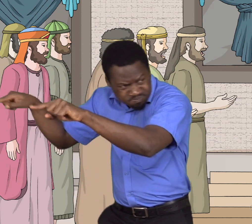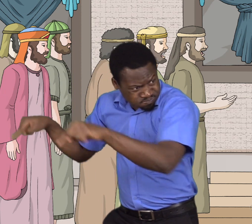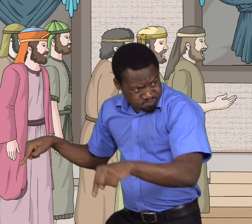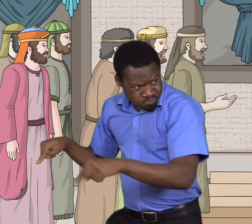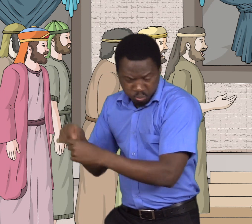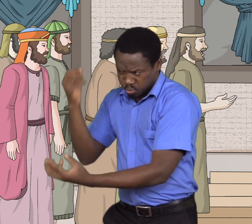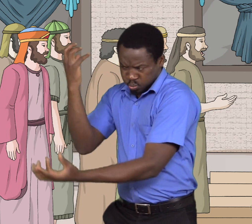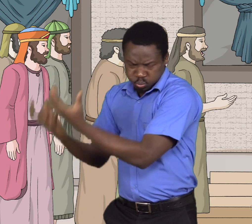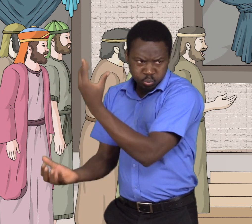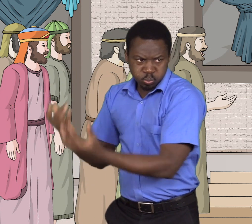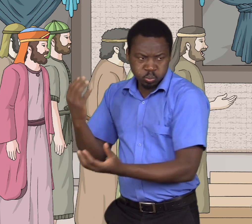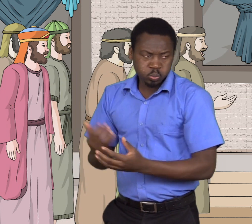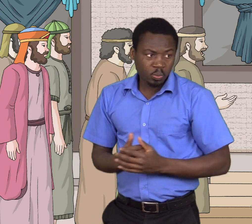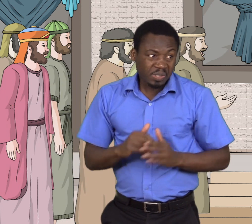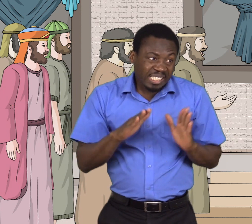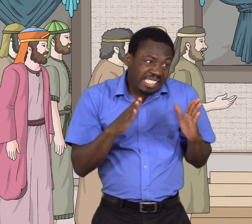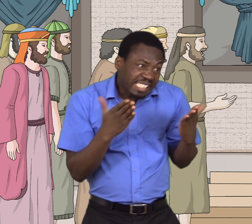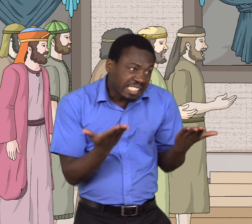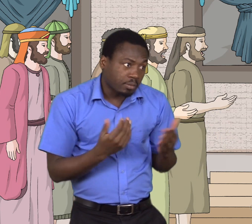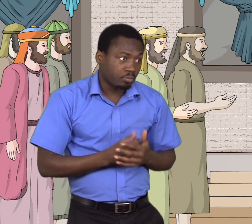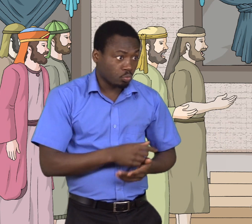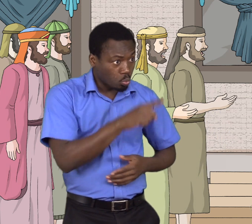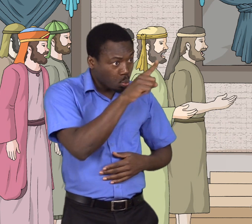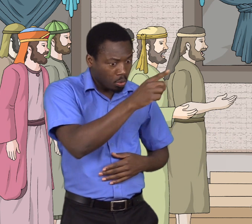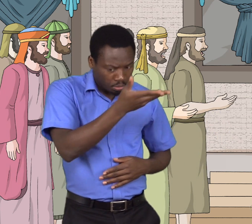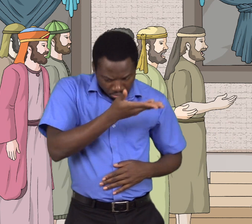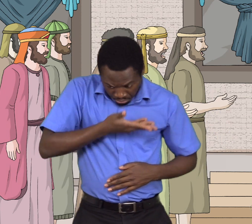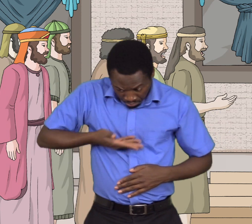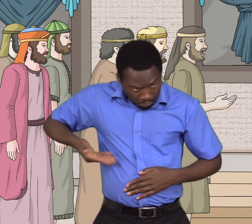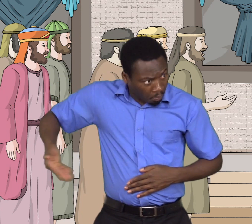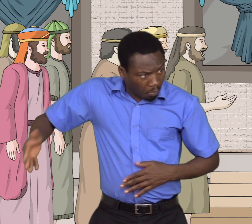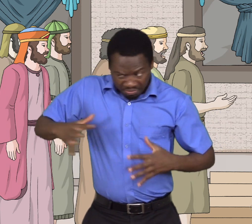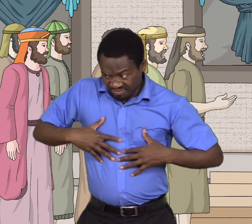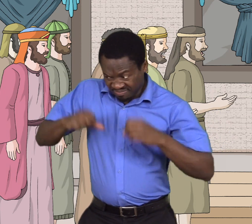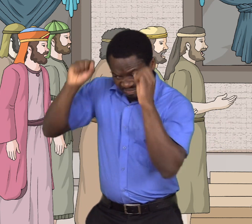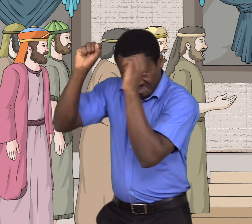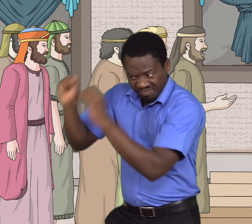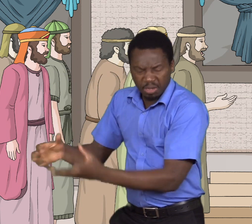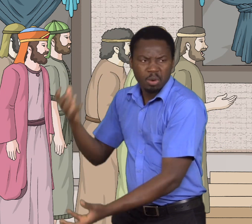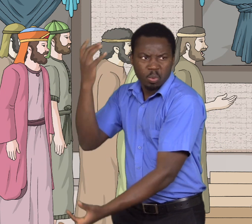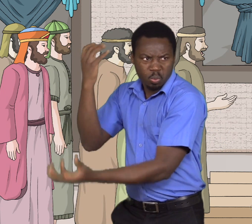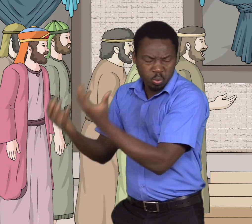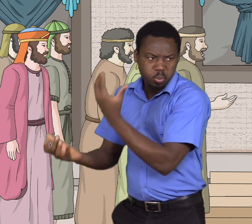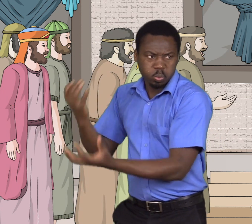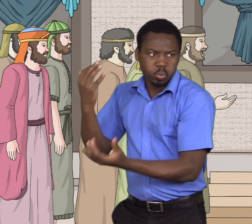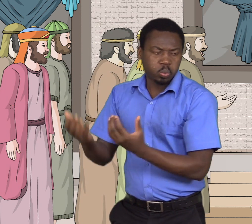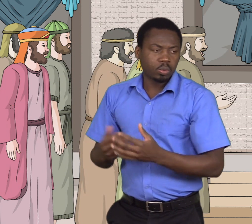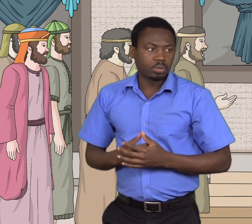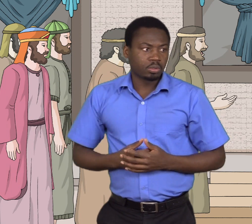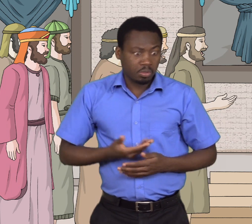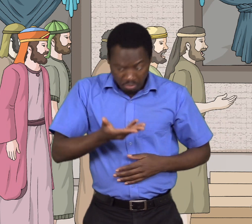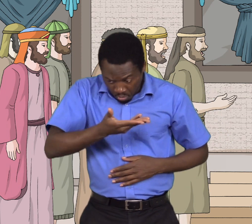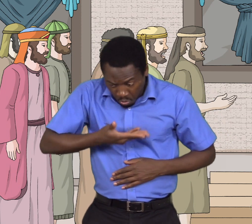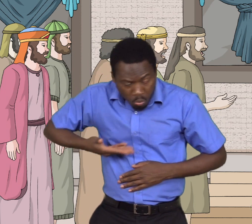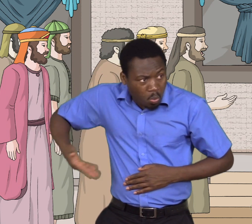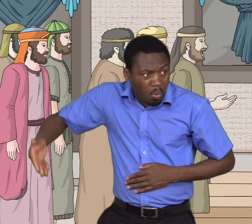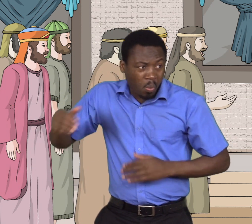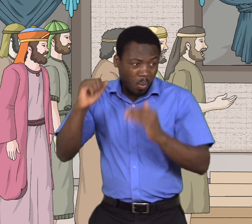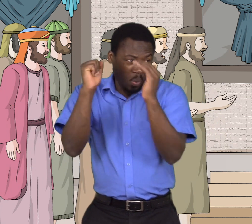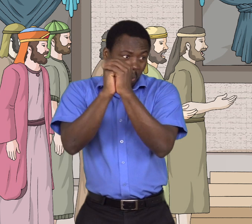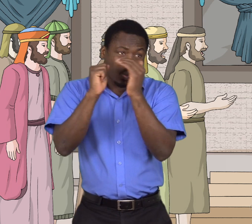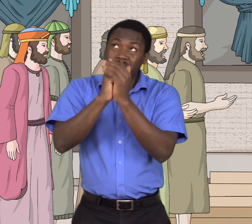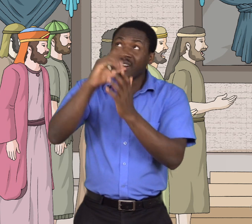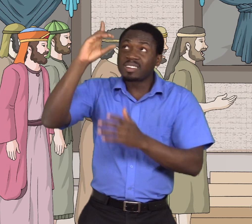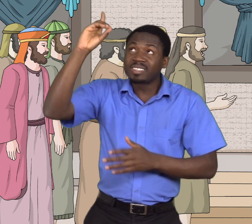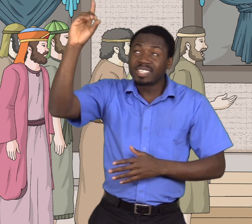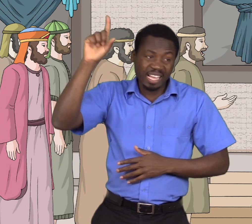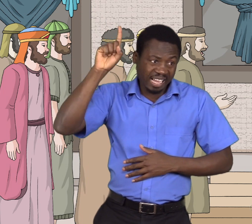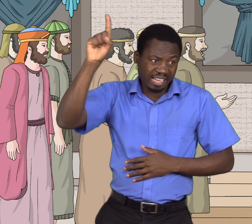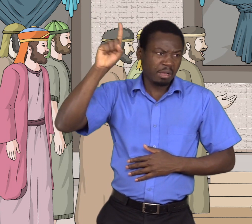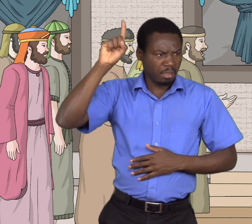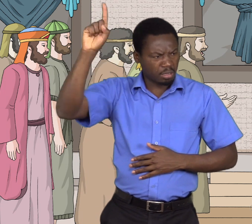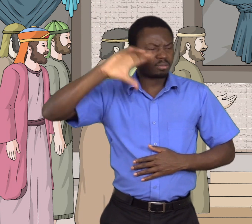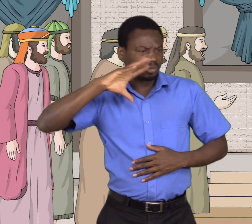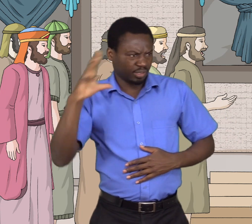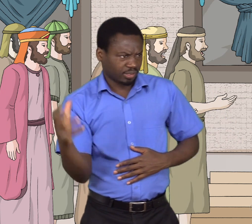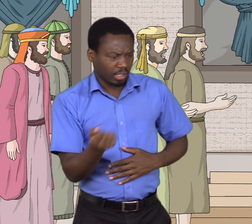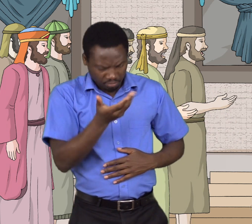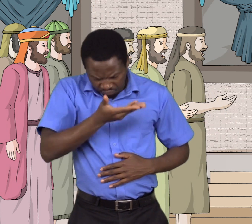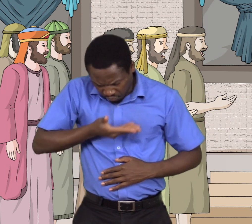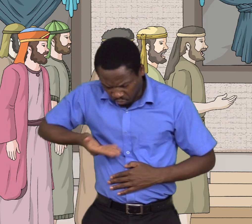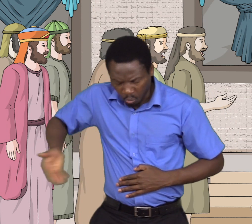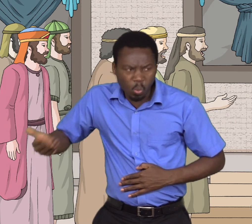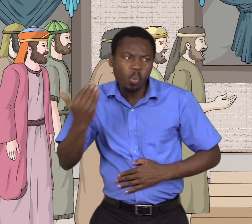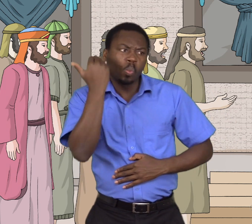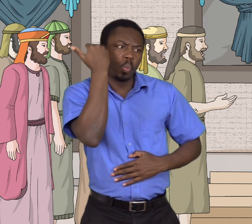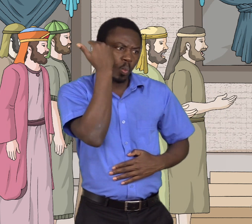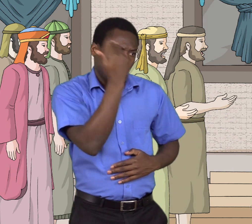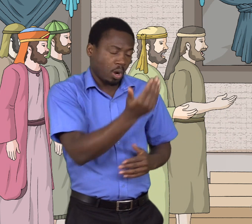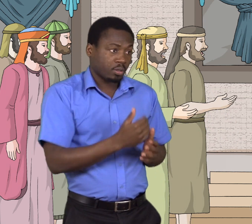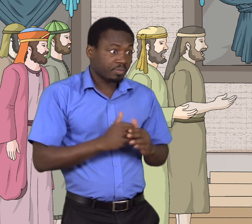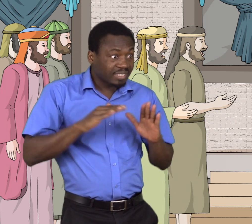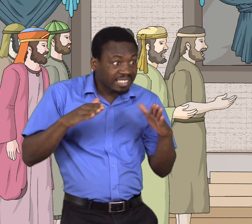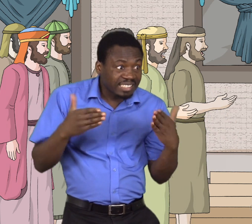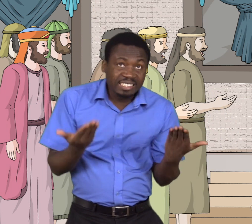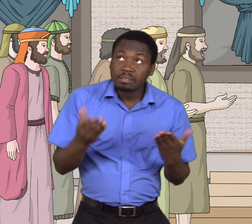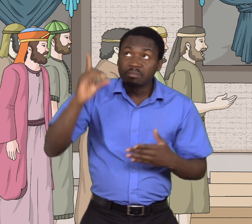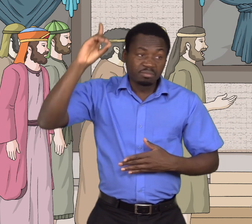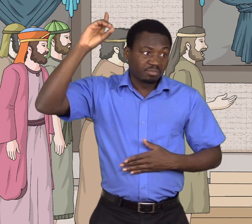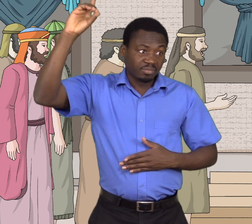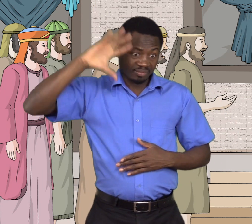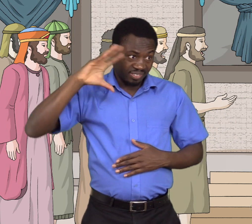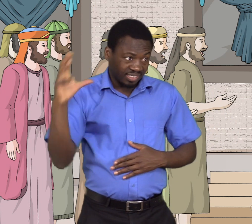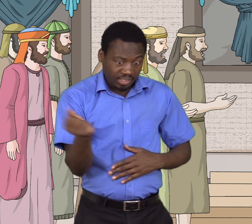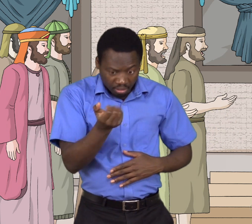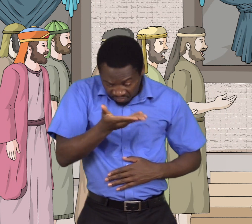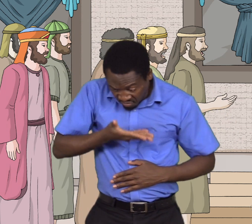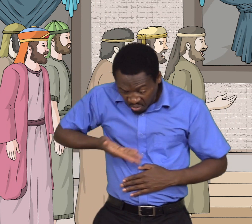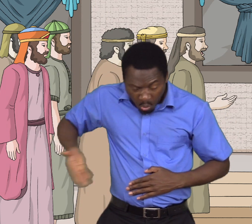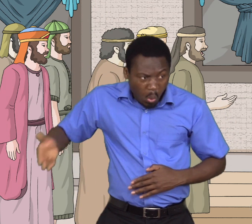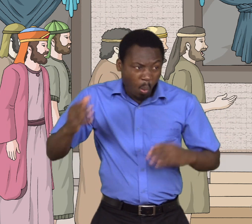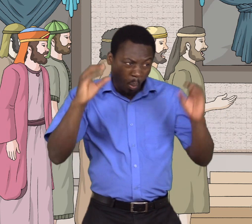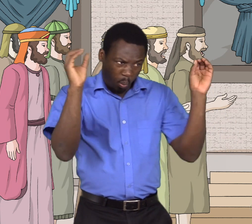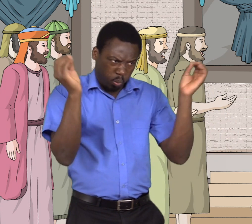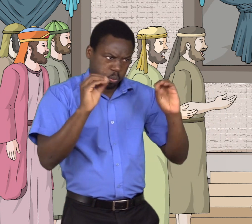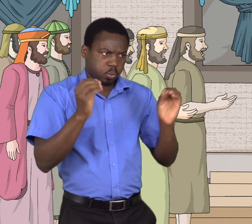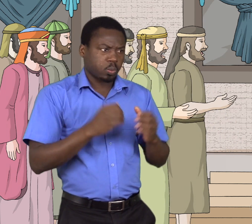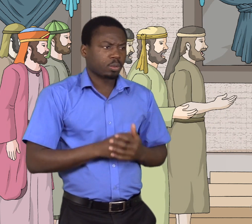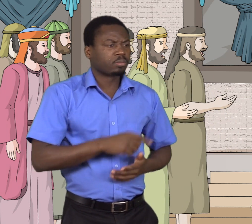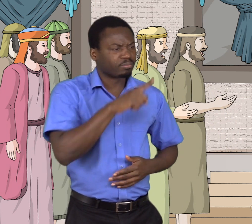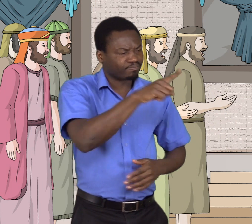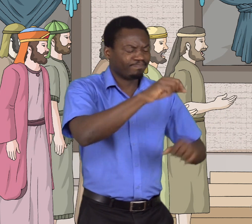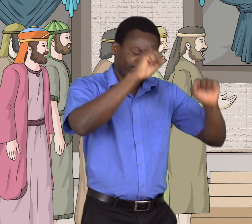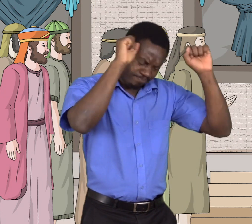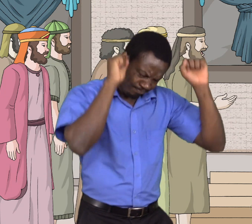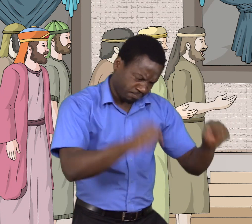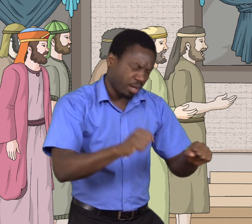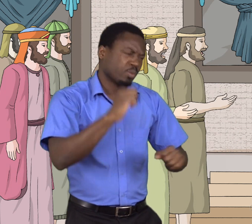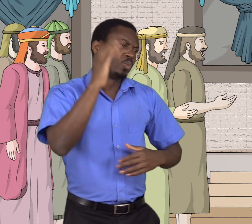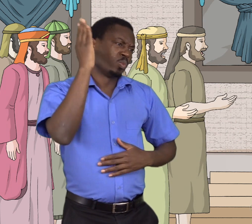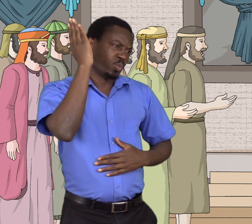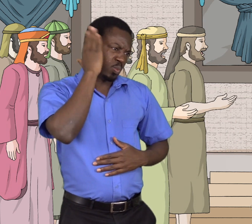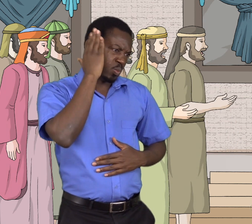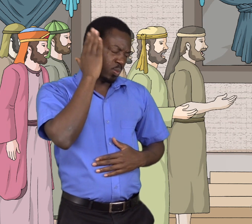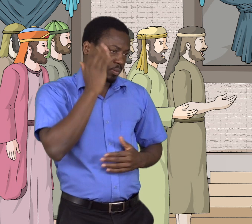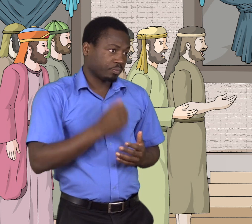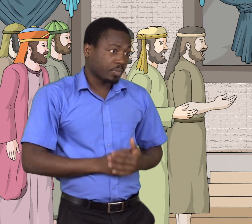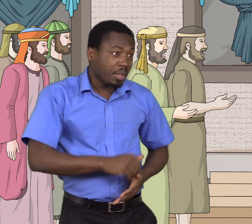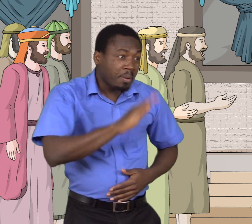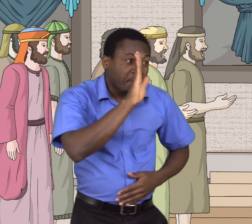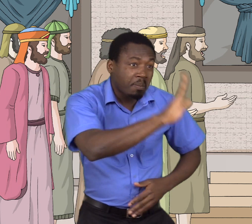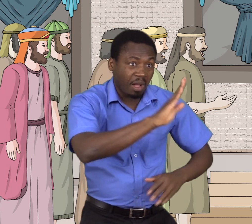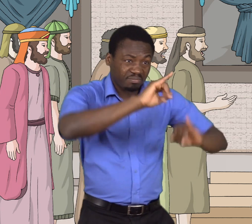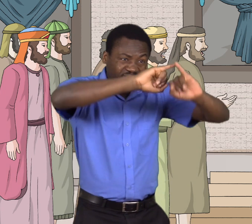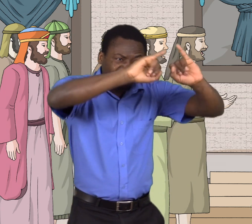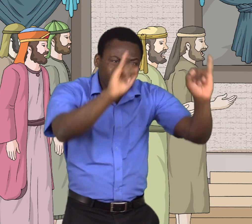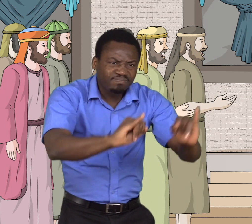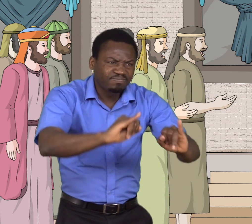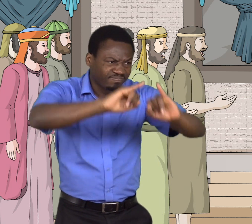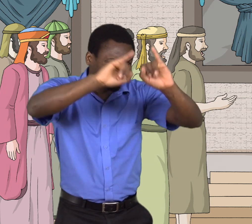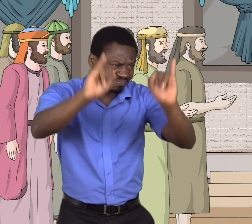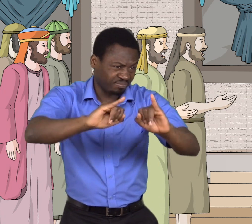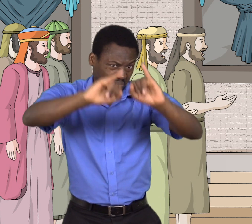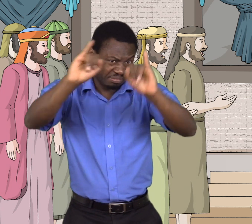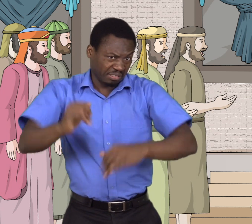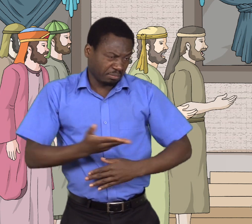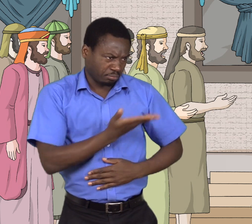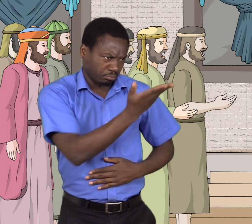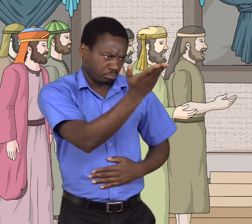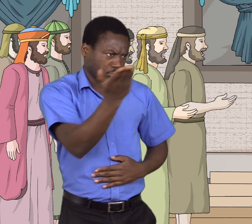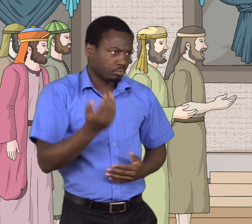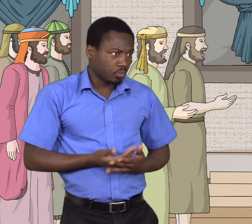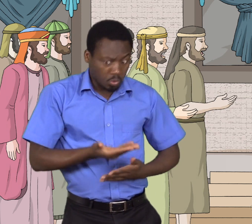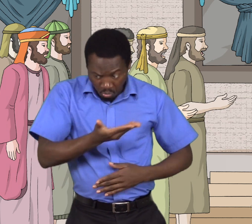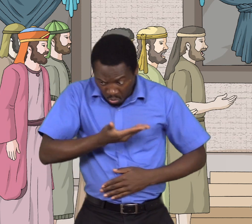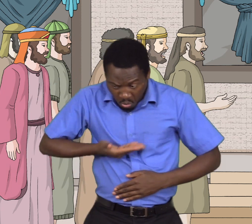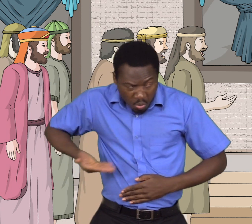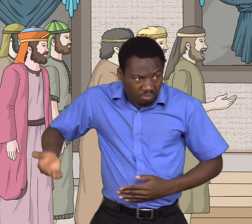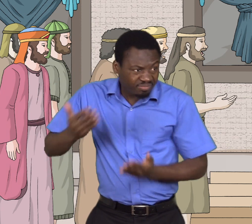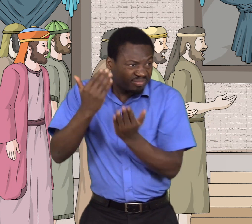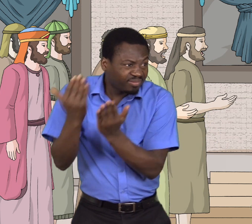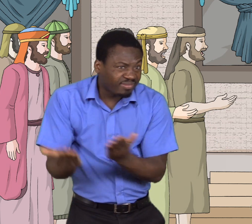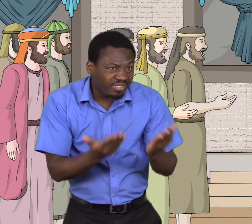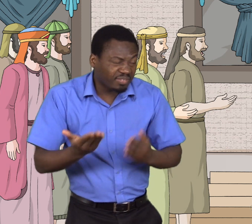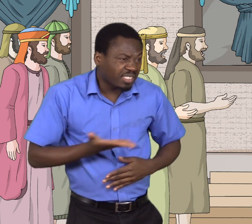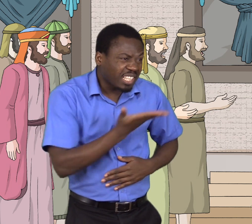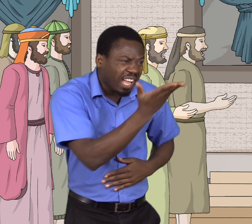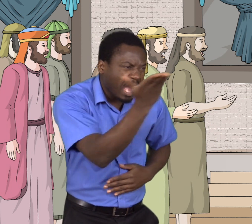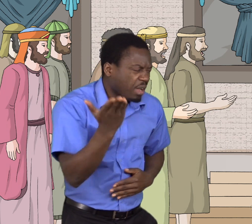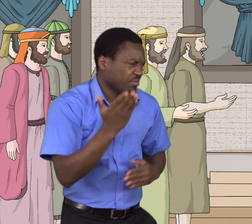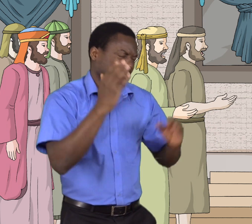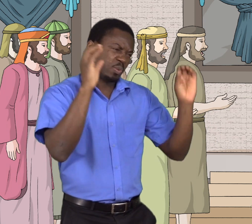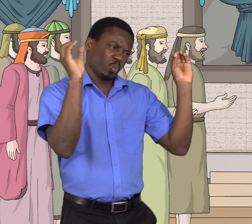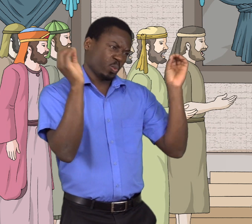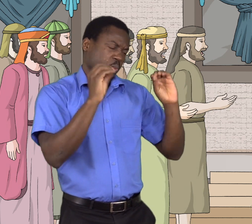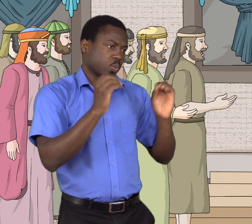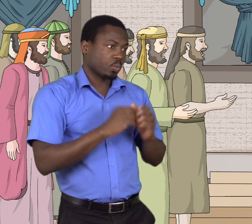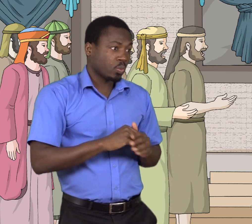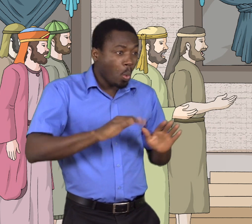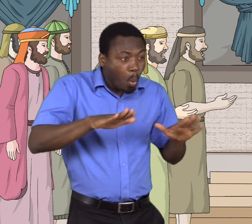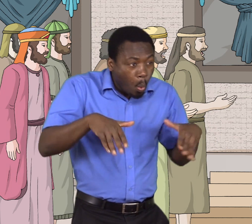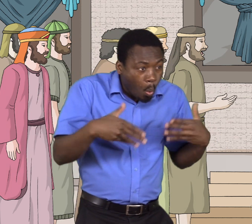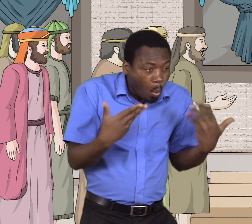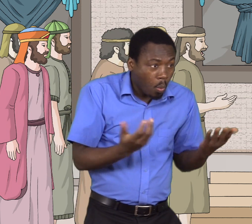If the God whom we serve exists, then He is able to deliver us from the blazing fiery furnace and from your hand, O king.